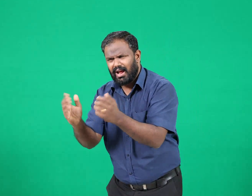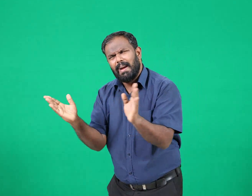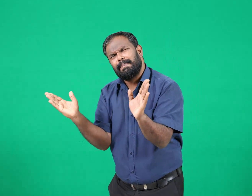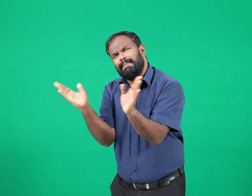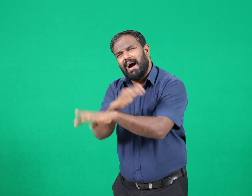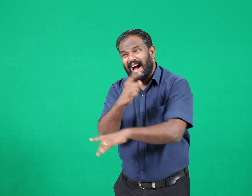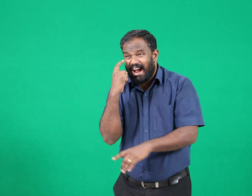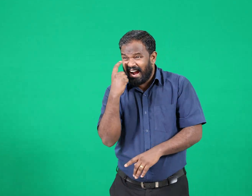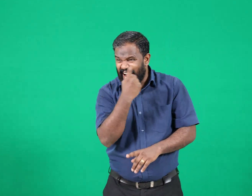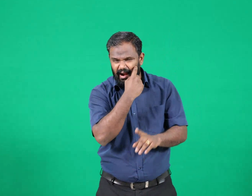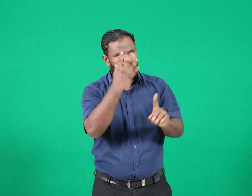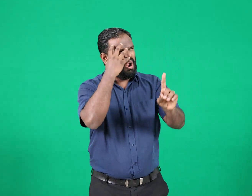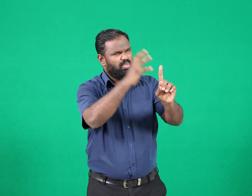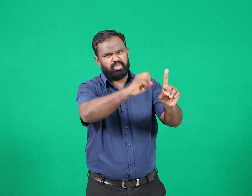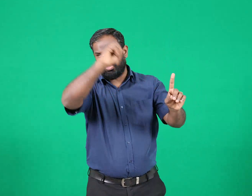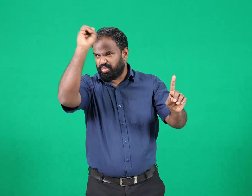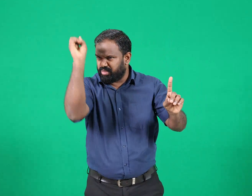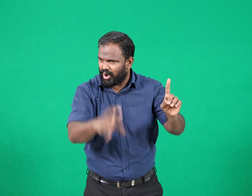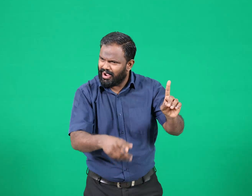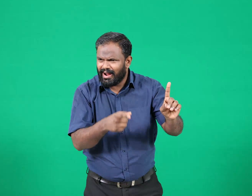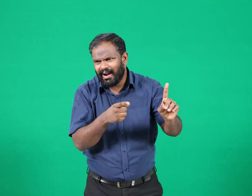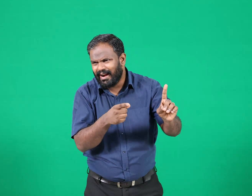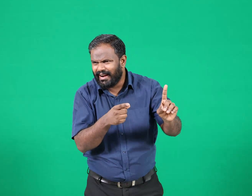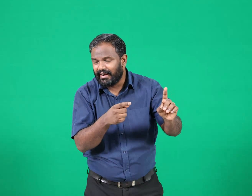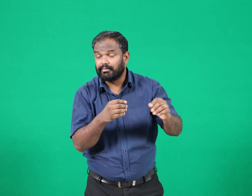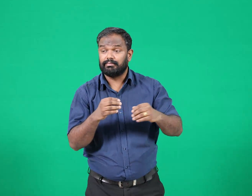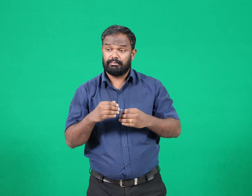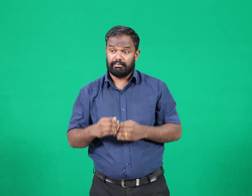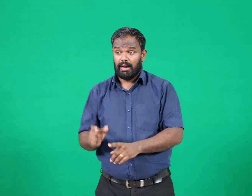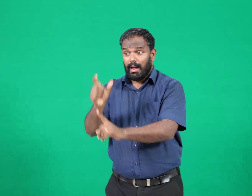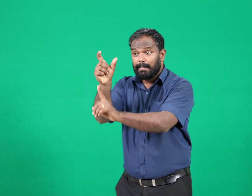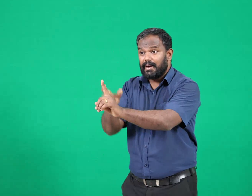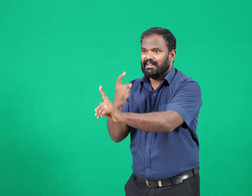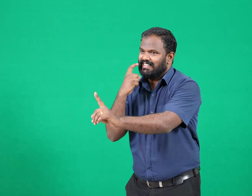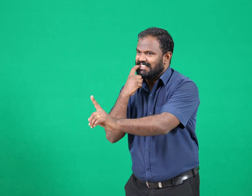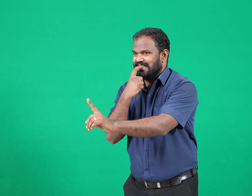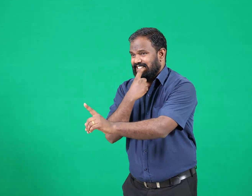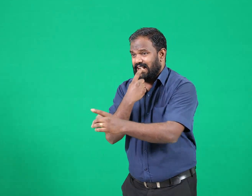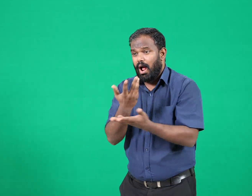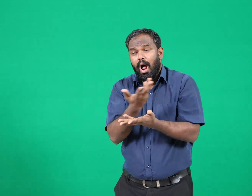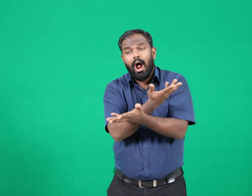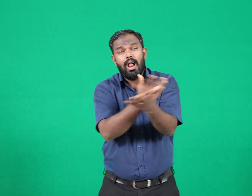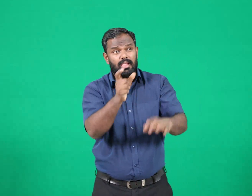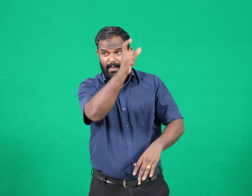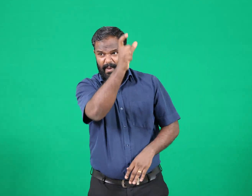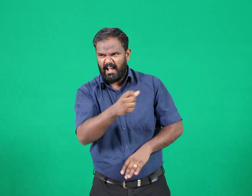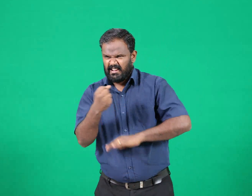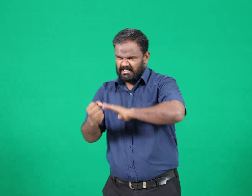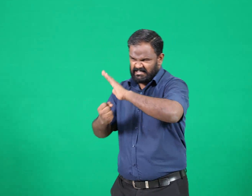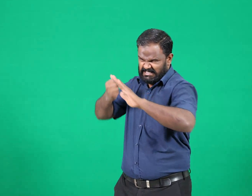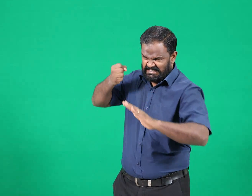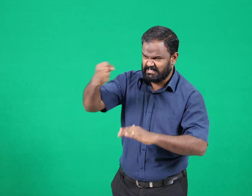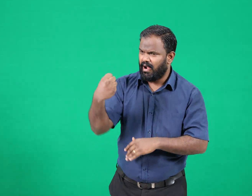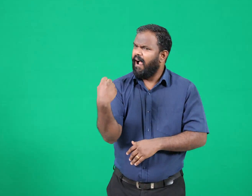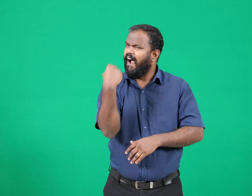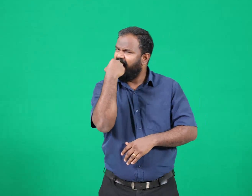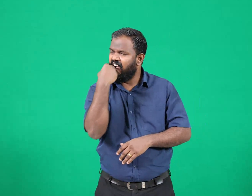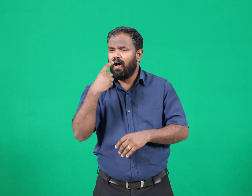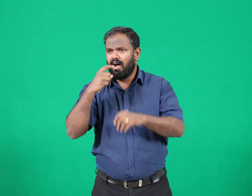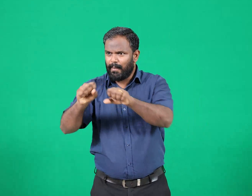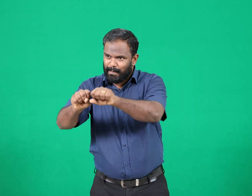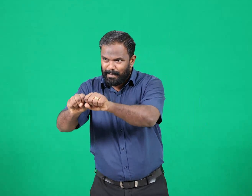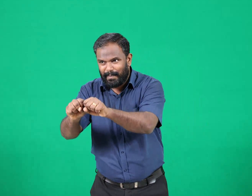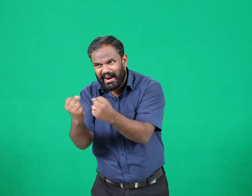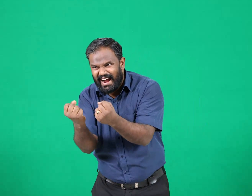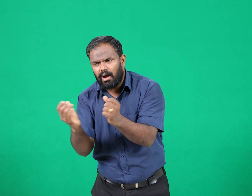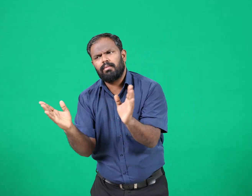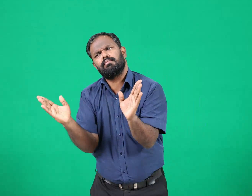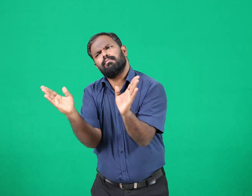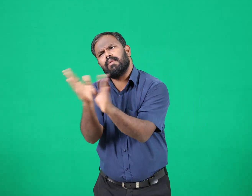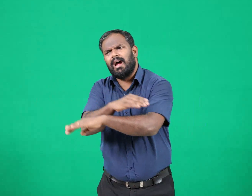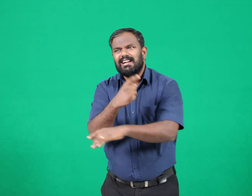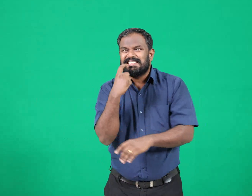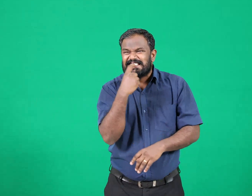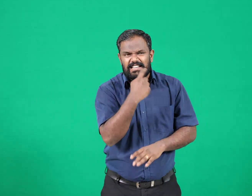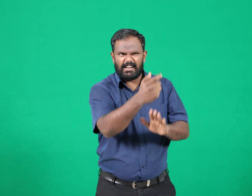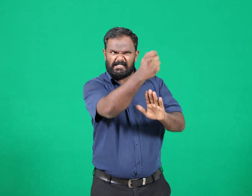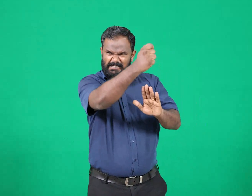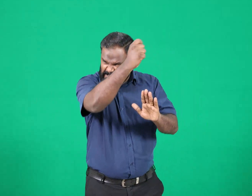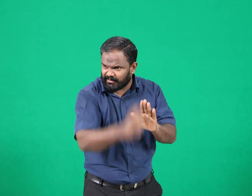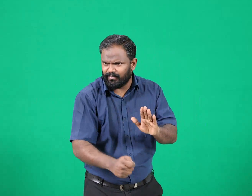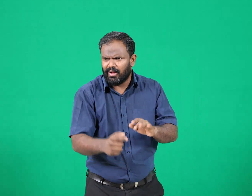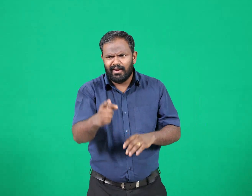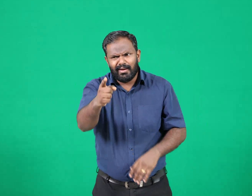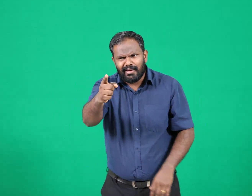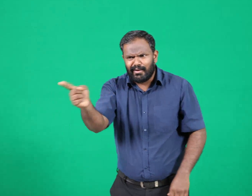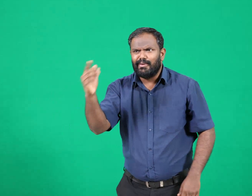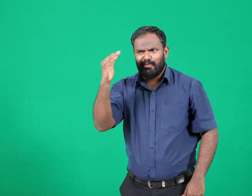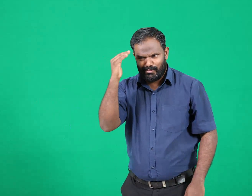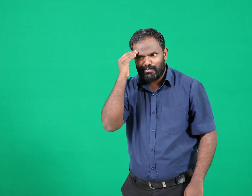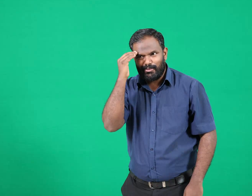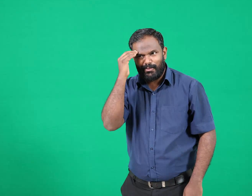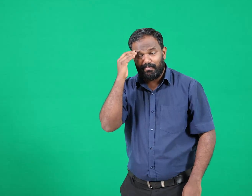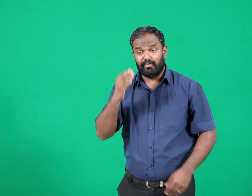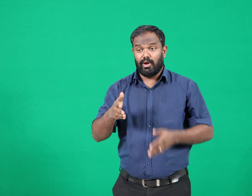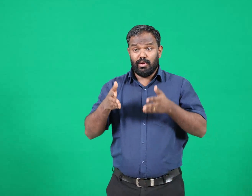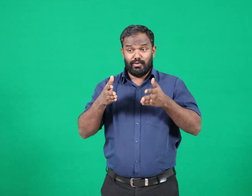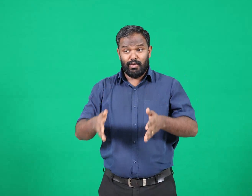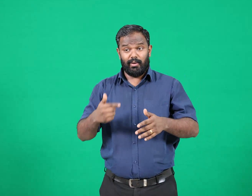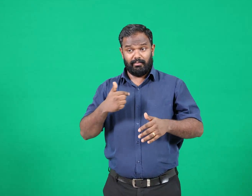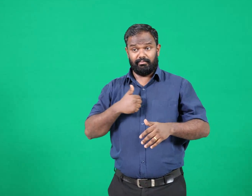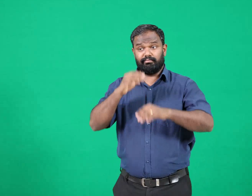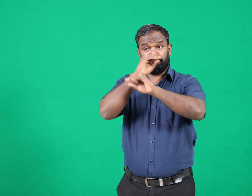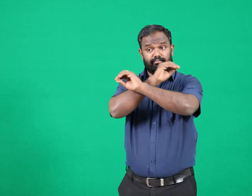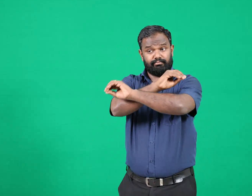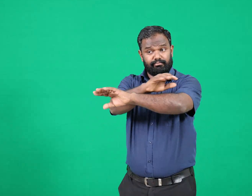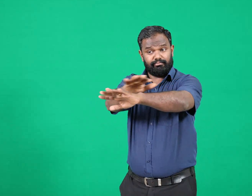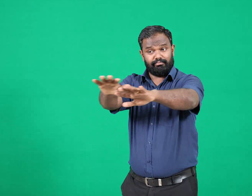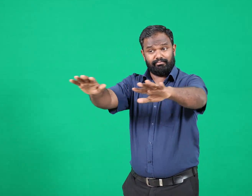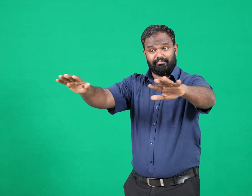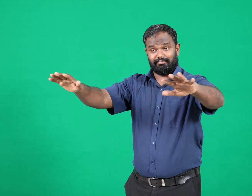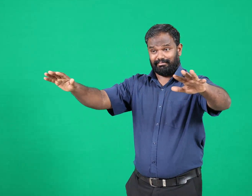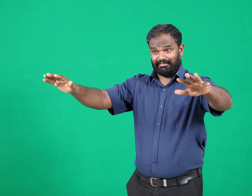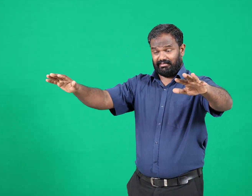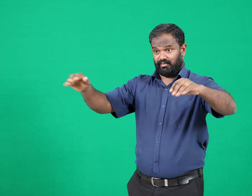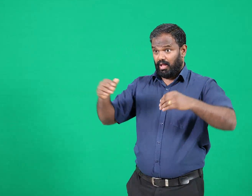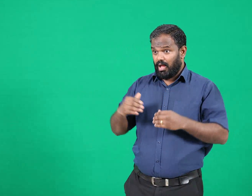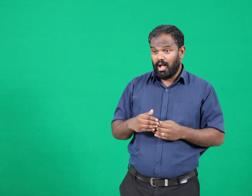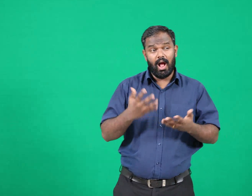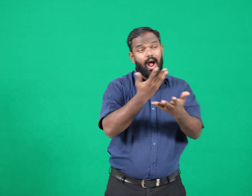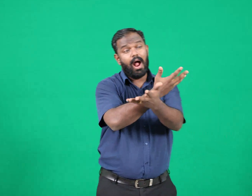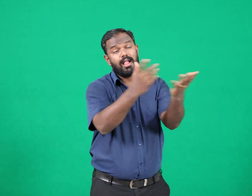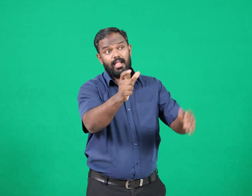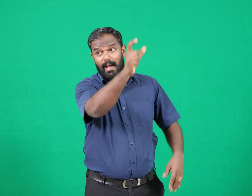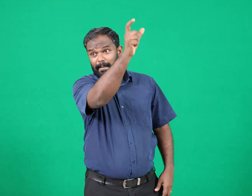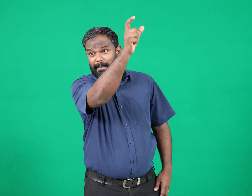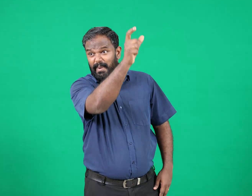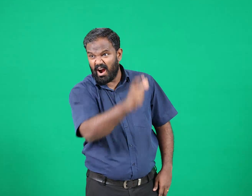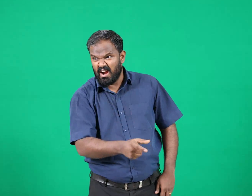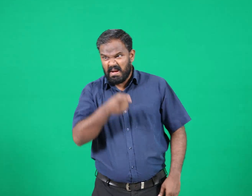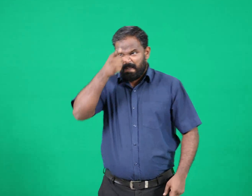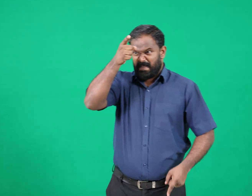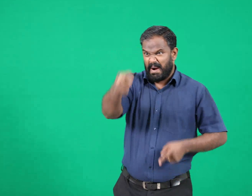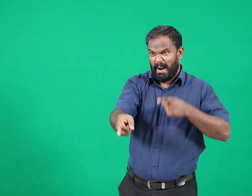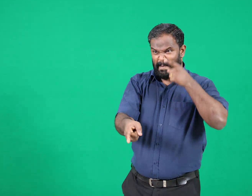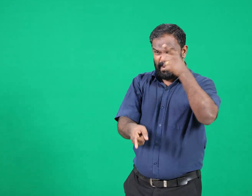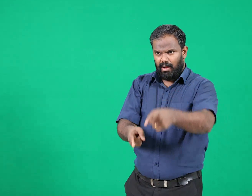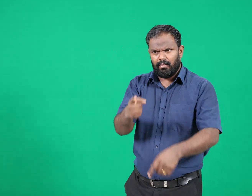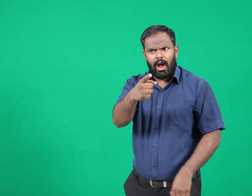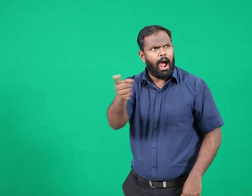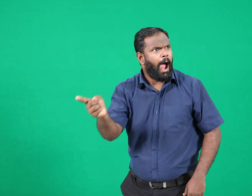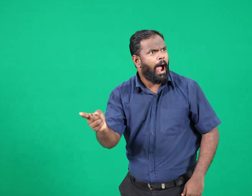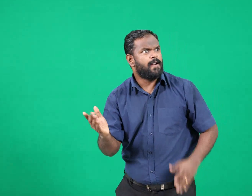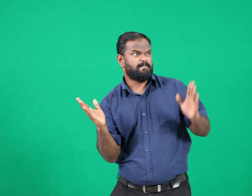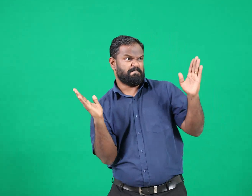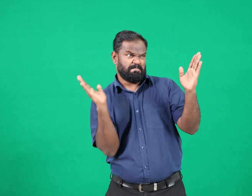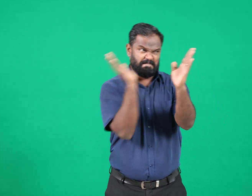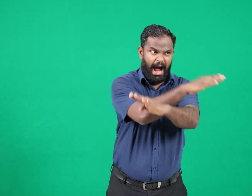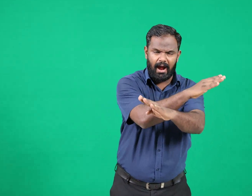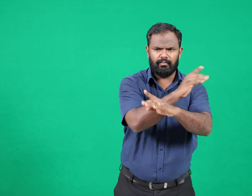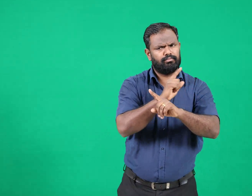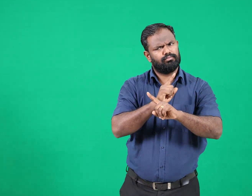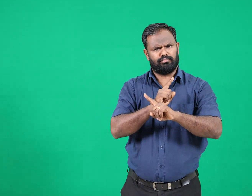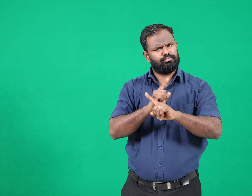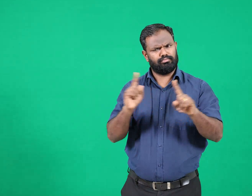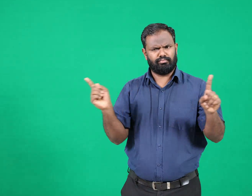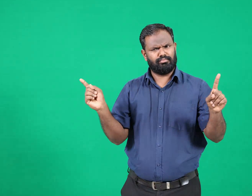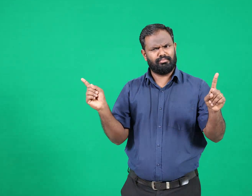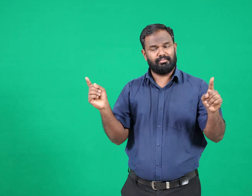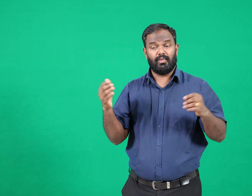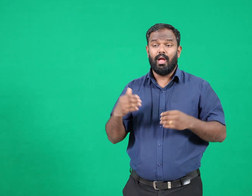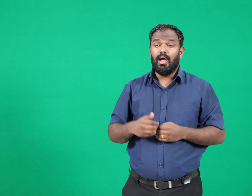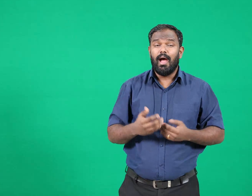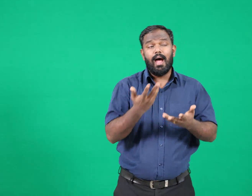If someone slaps you on your right cheek, turn to him the other also;